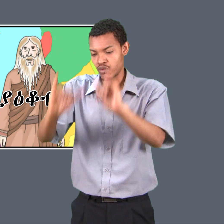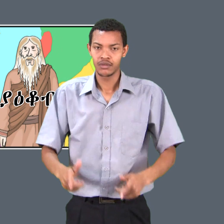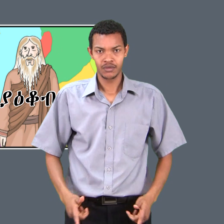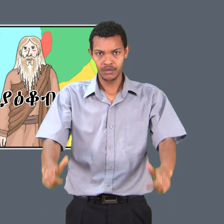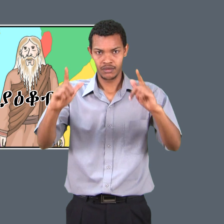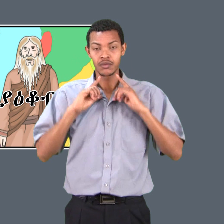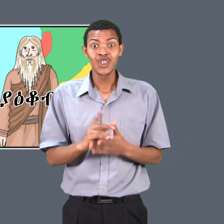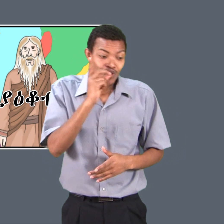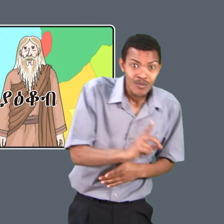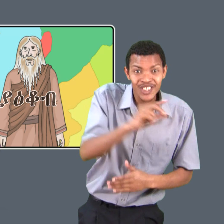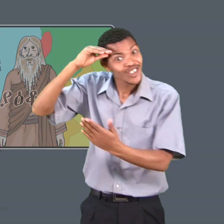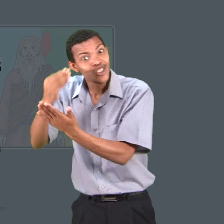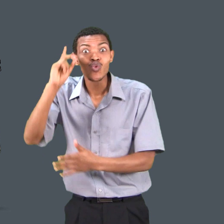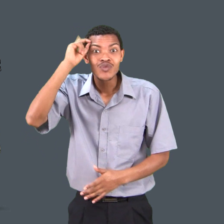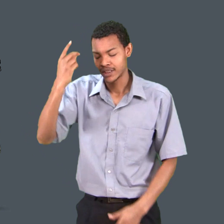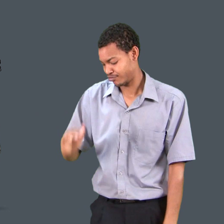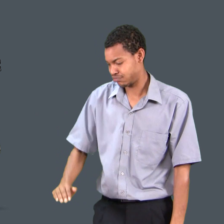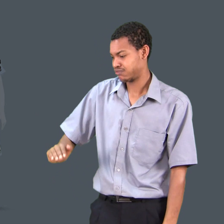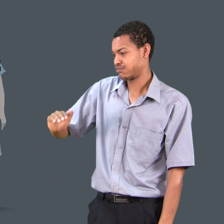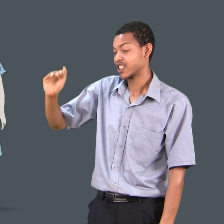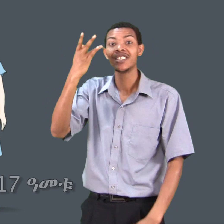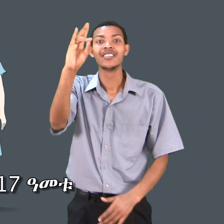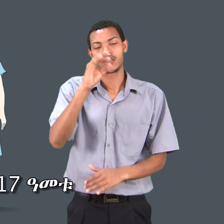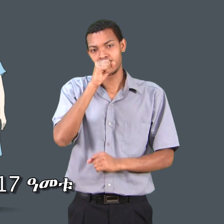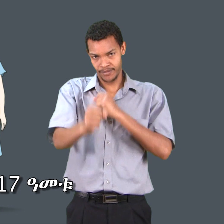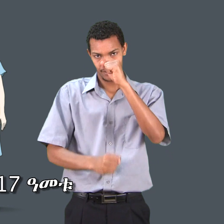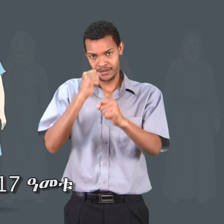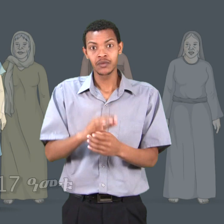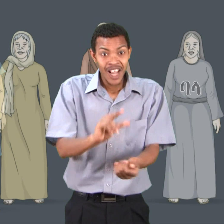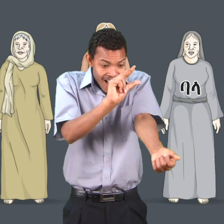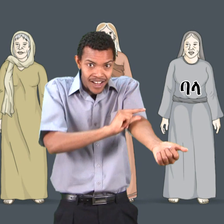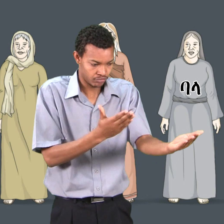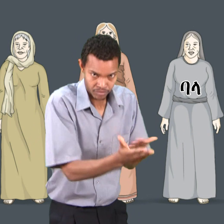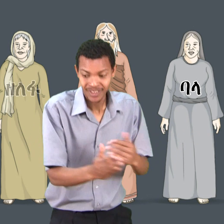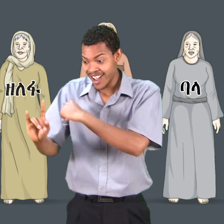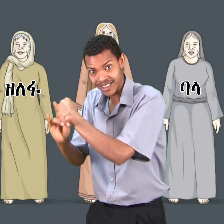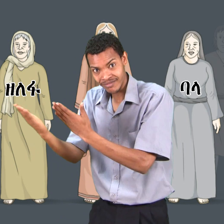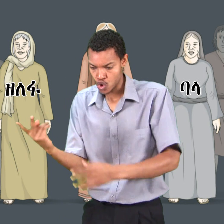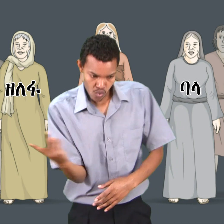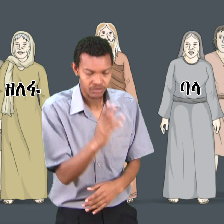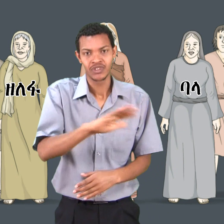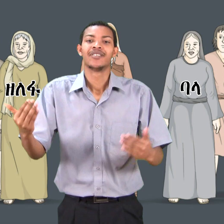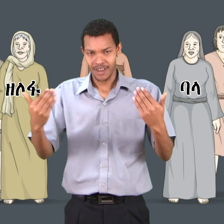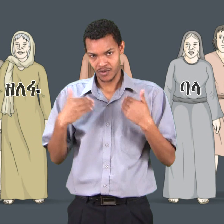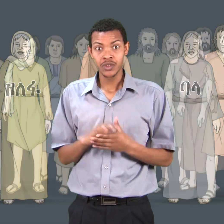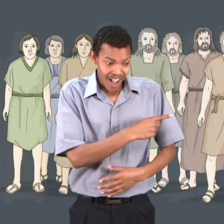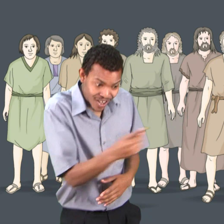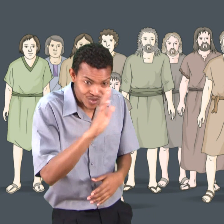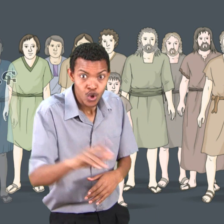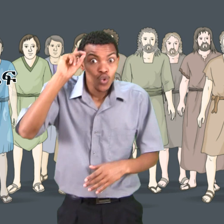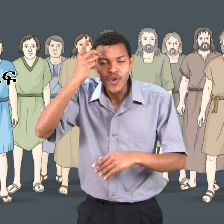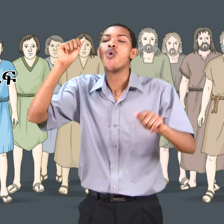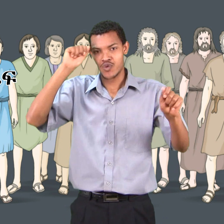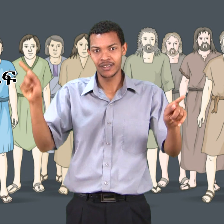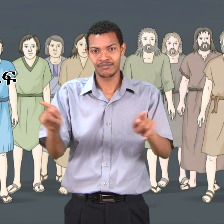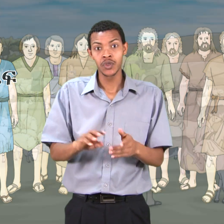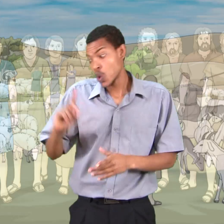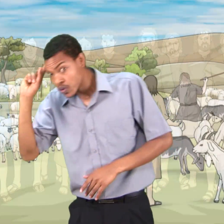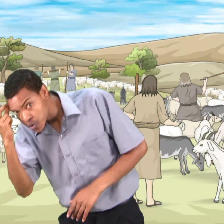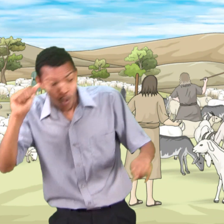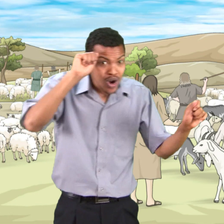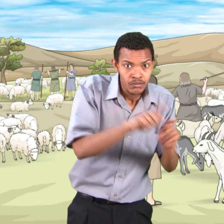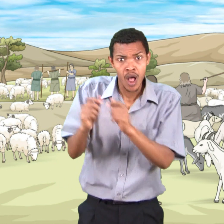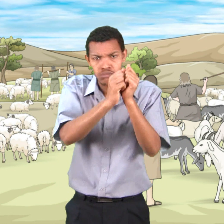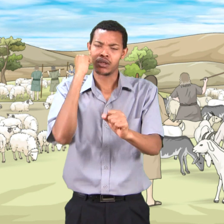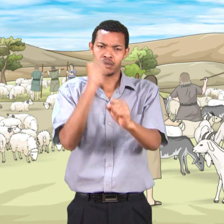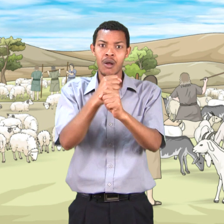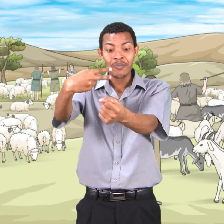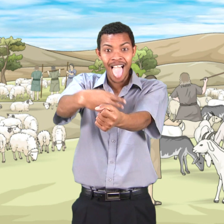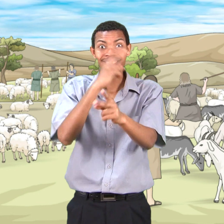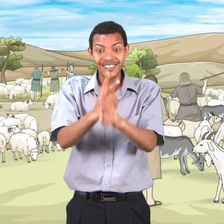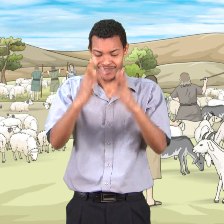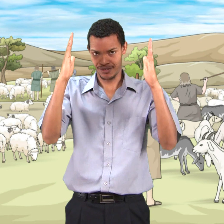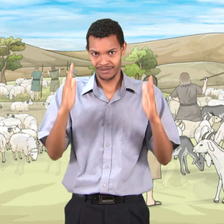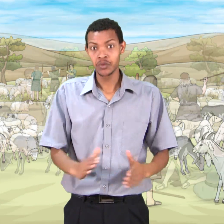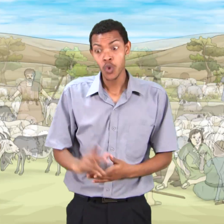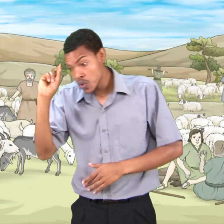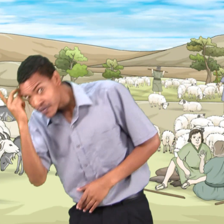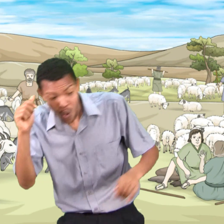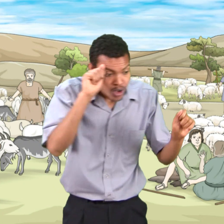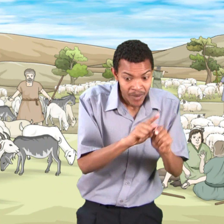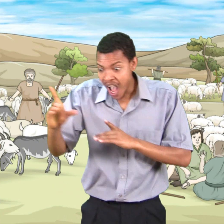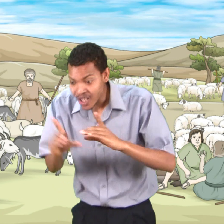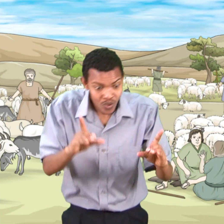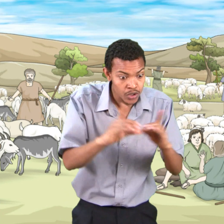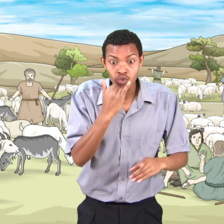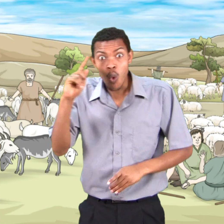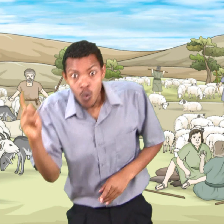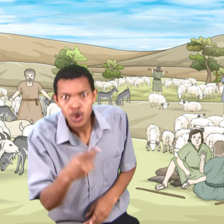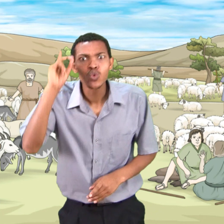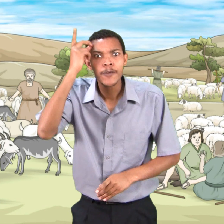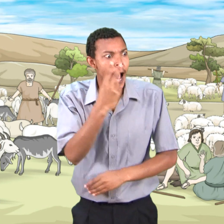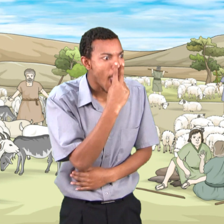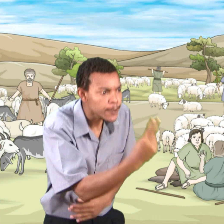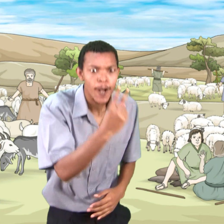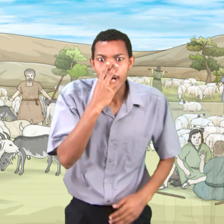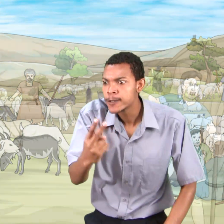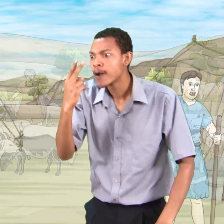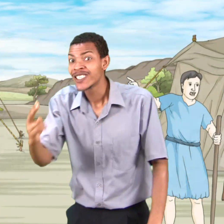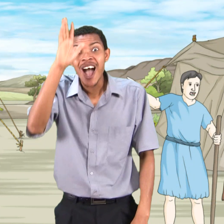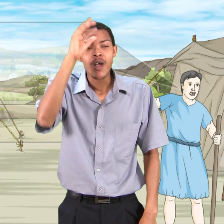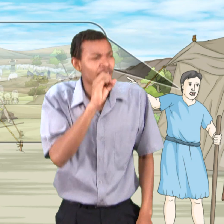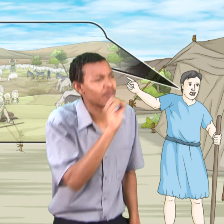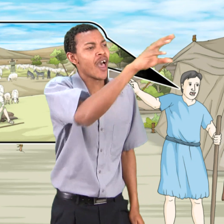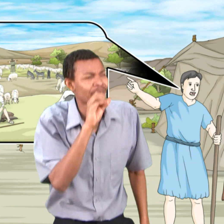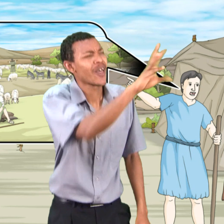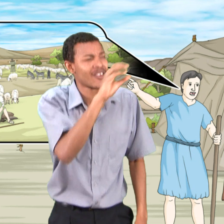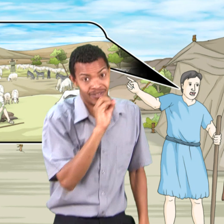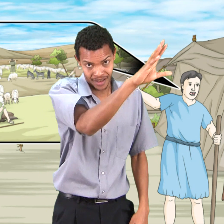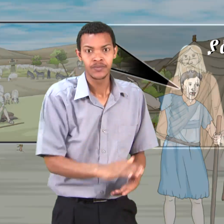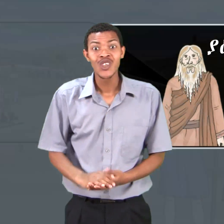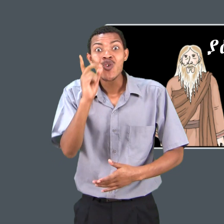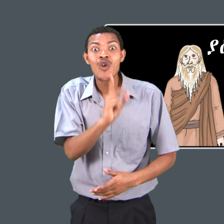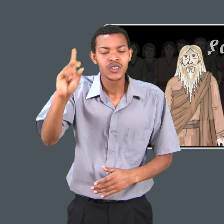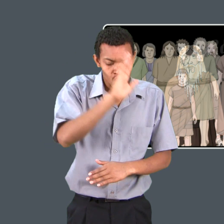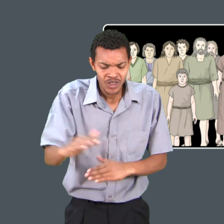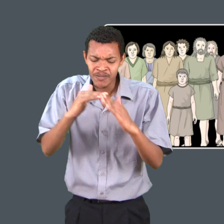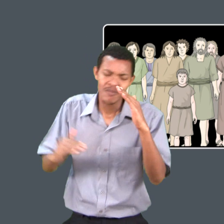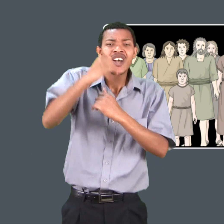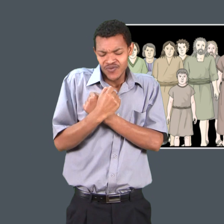When Joseph was seventeen years old, he was tending the flock with his brothers, the sons of his father’s wives Bilhah and Zilpah, and he brought their father a bad report about them.